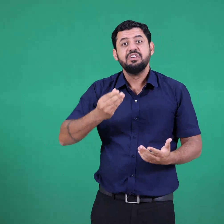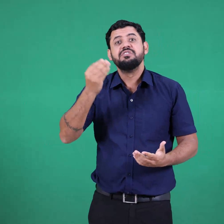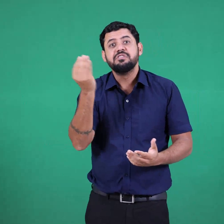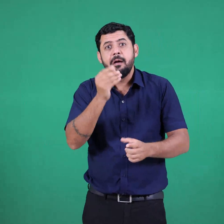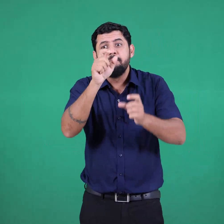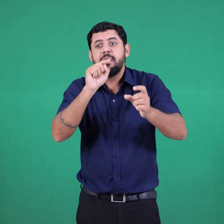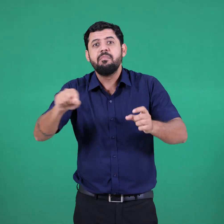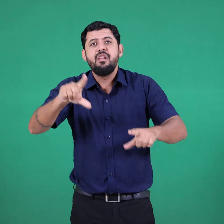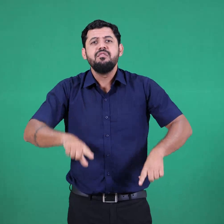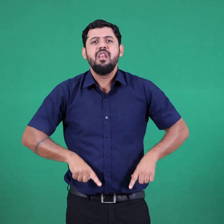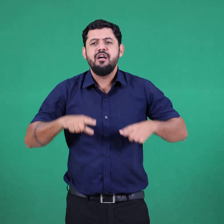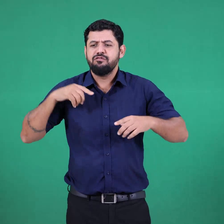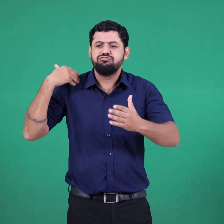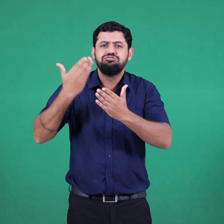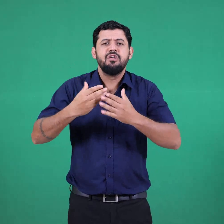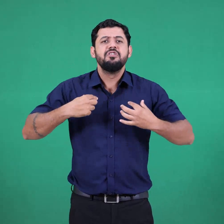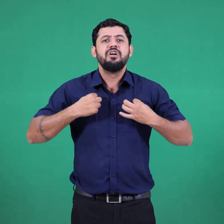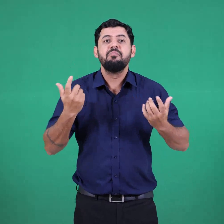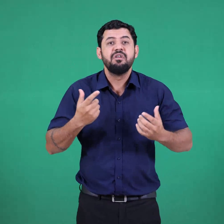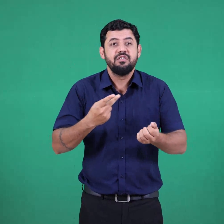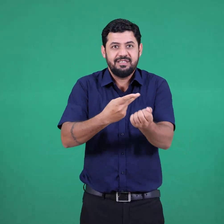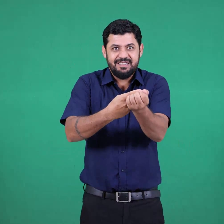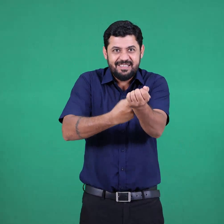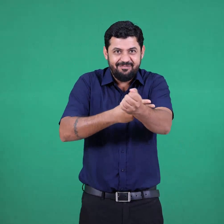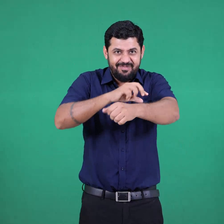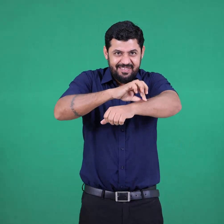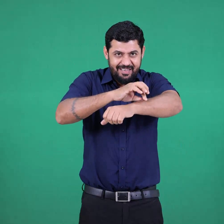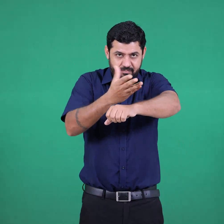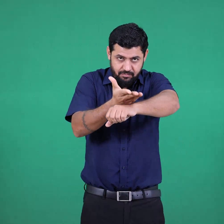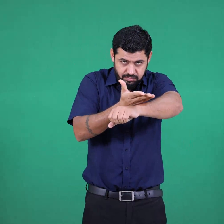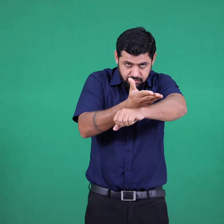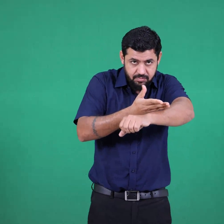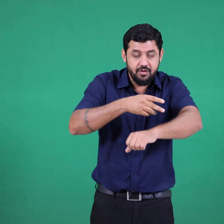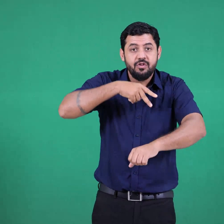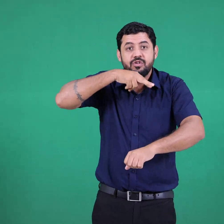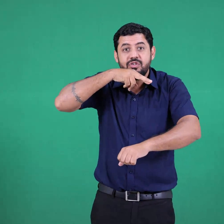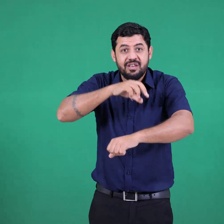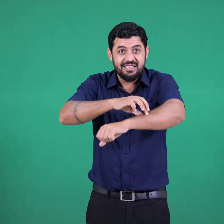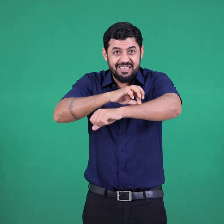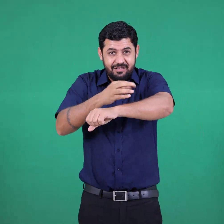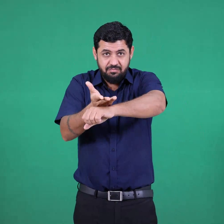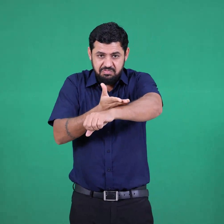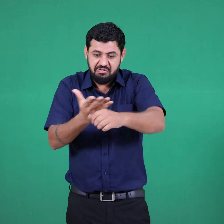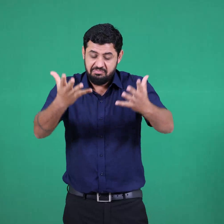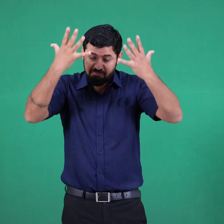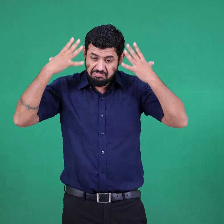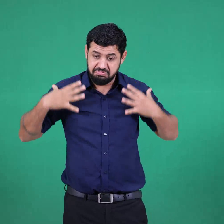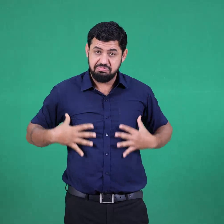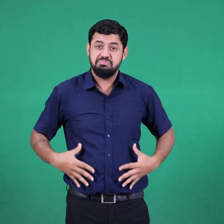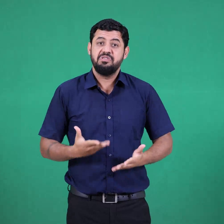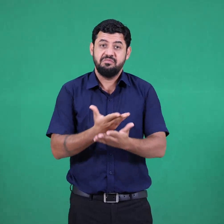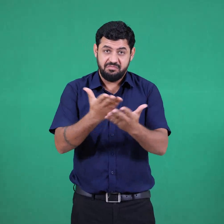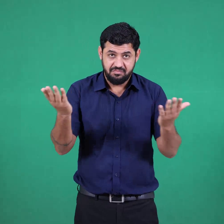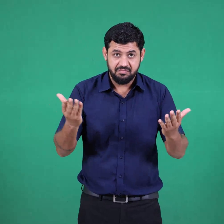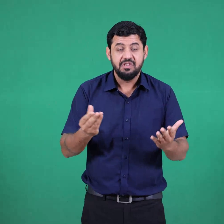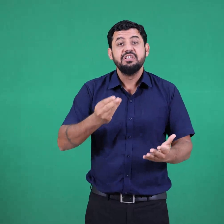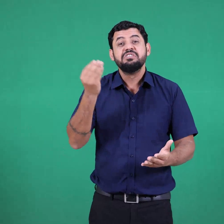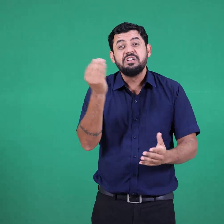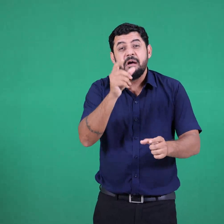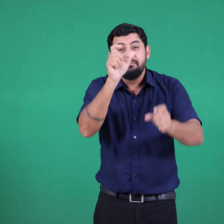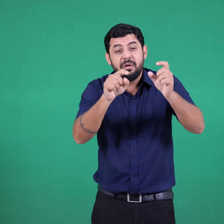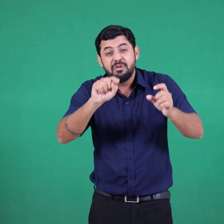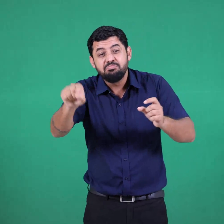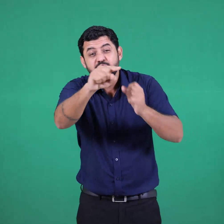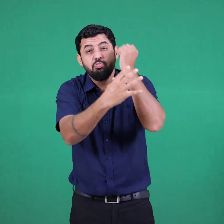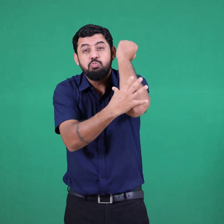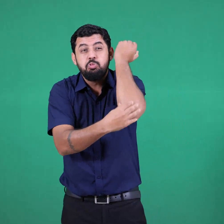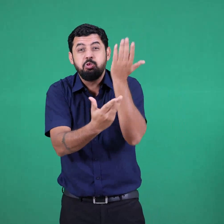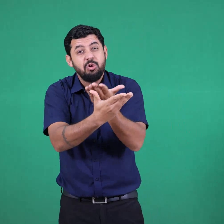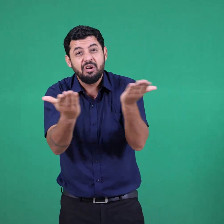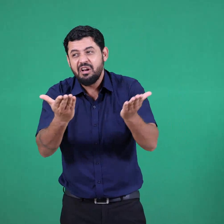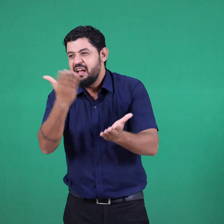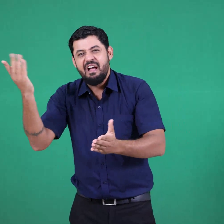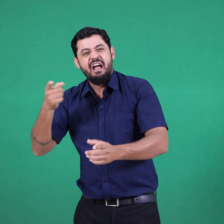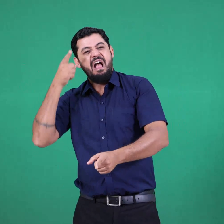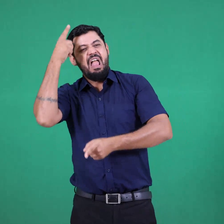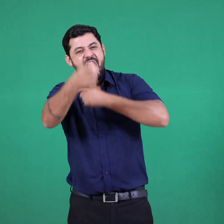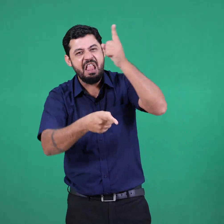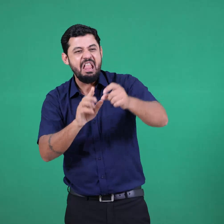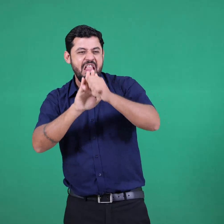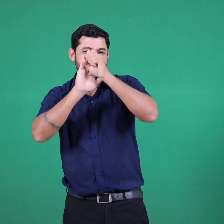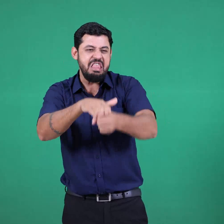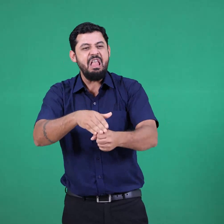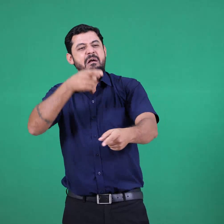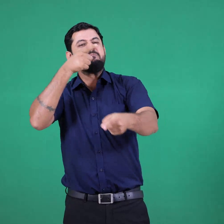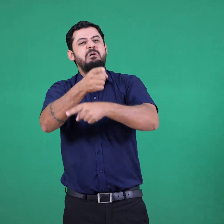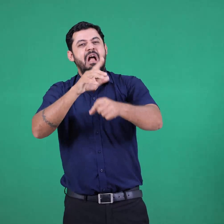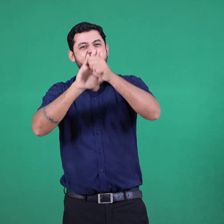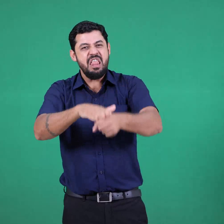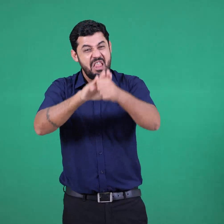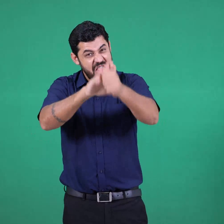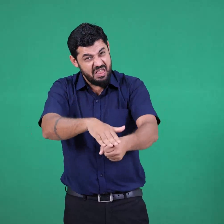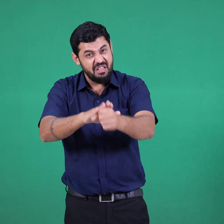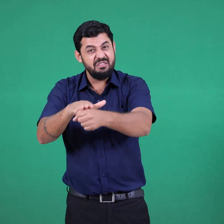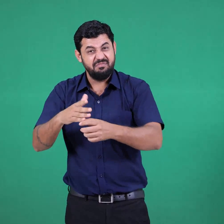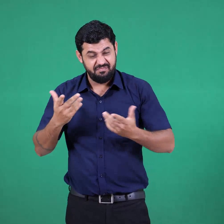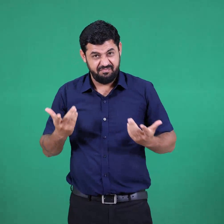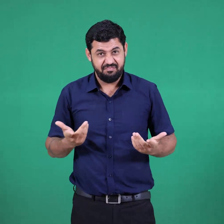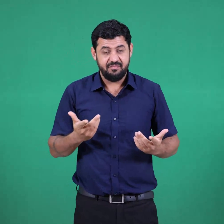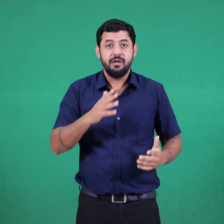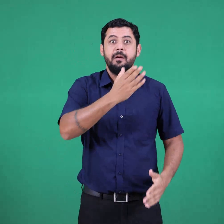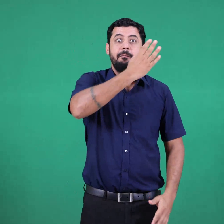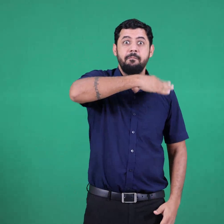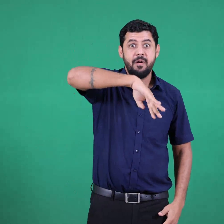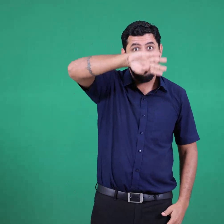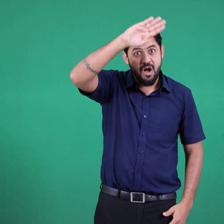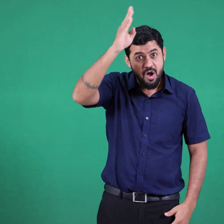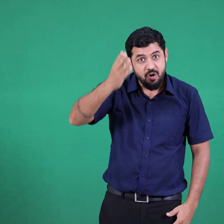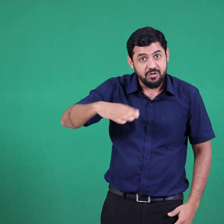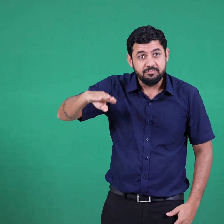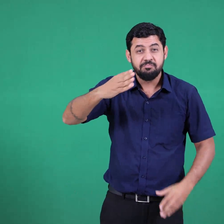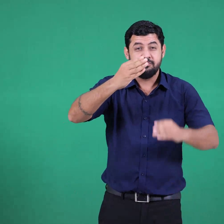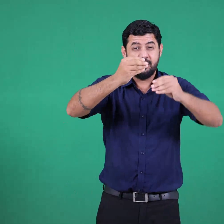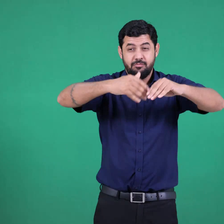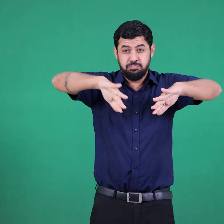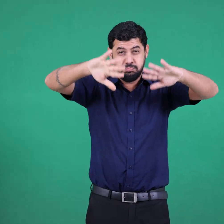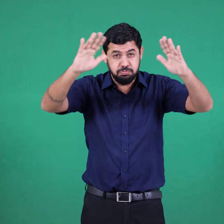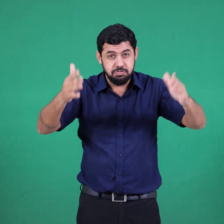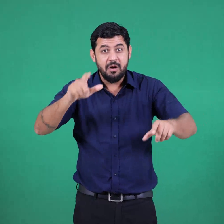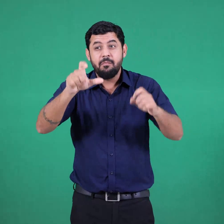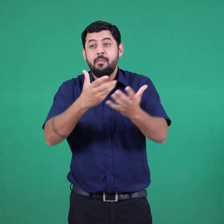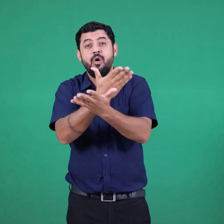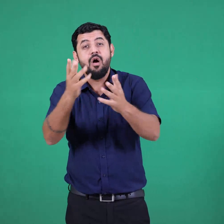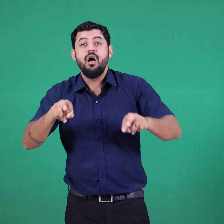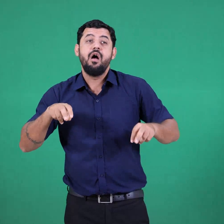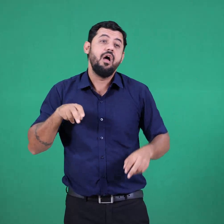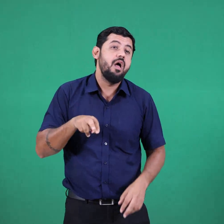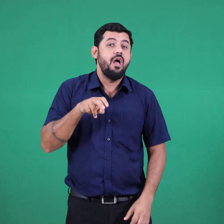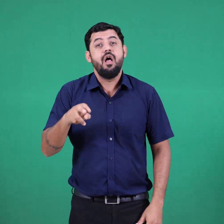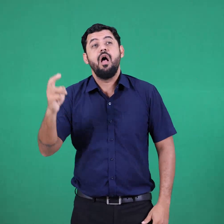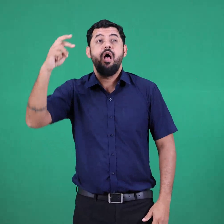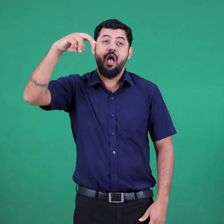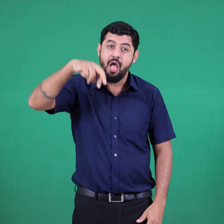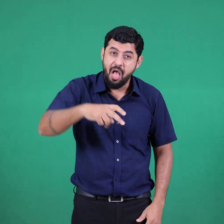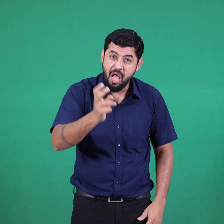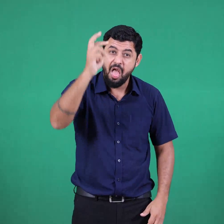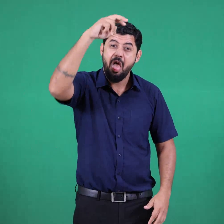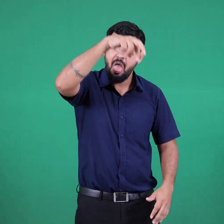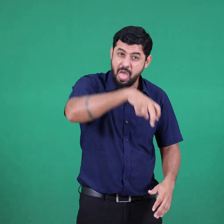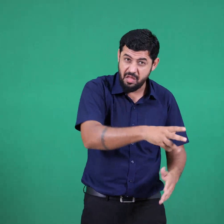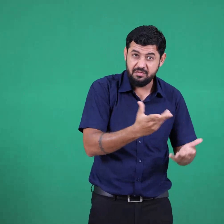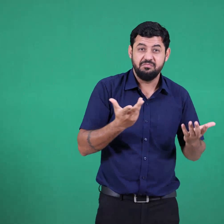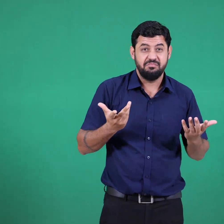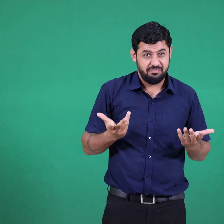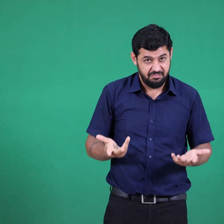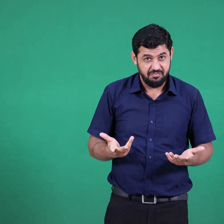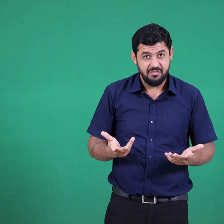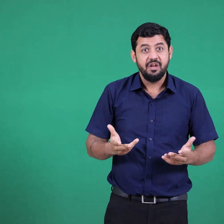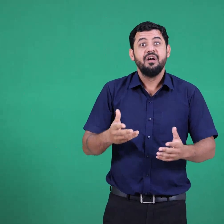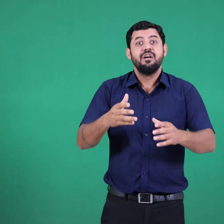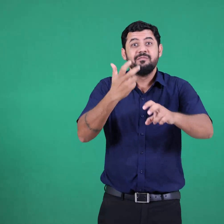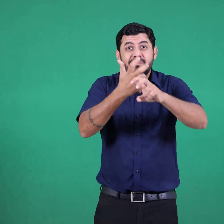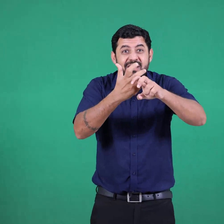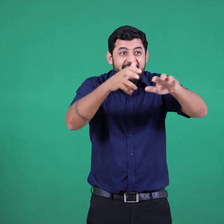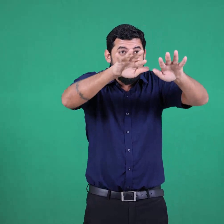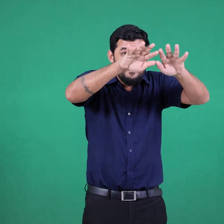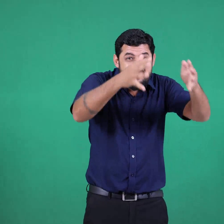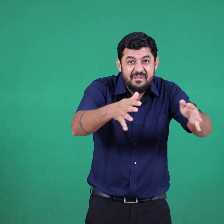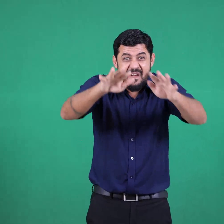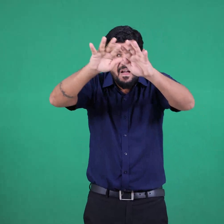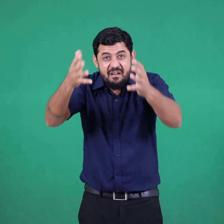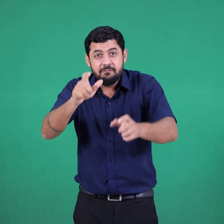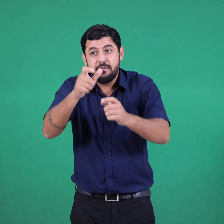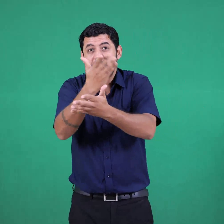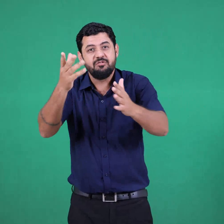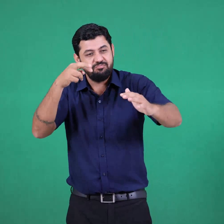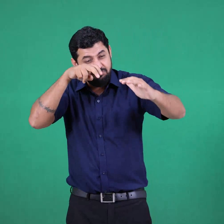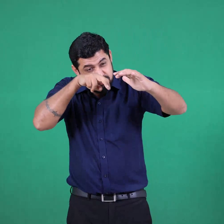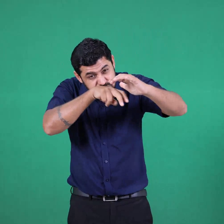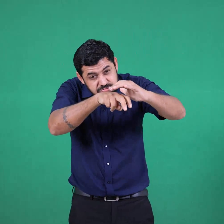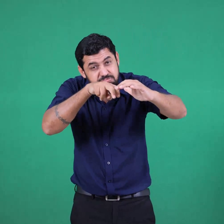They went around in sheepskins and goatskins, destitute, oppressed, and mistreated.